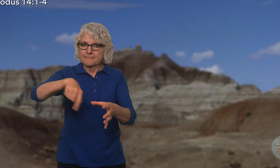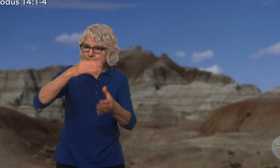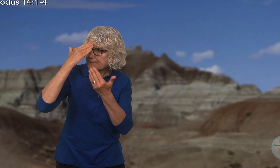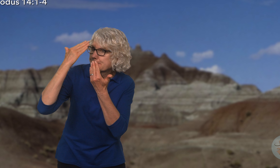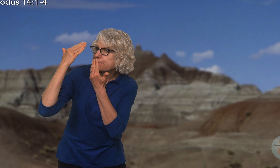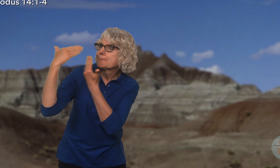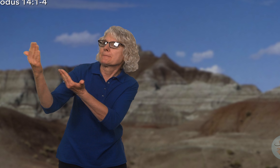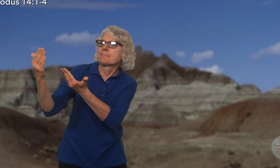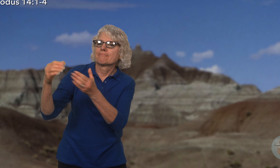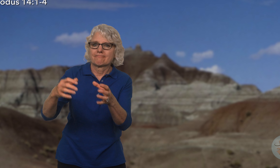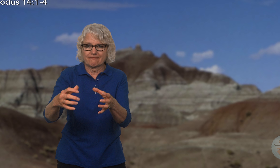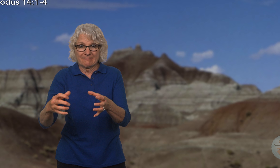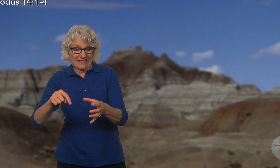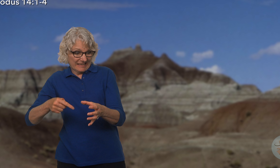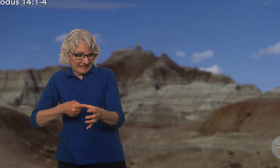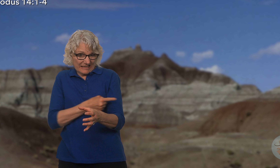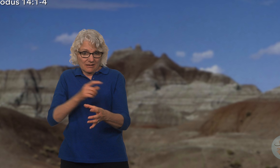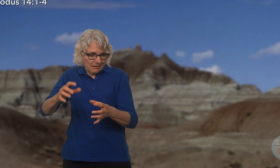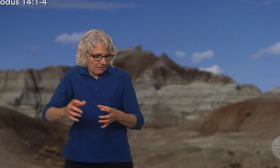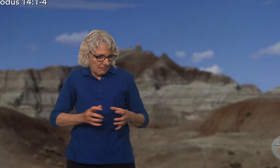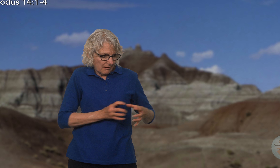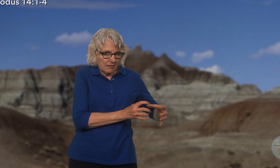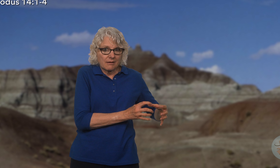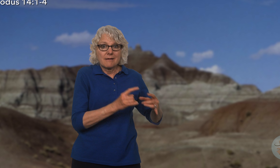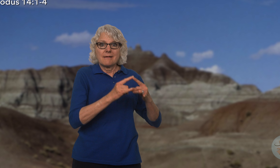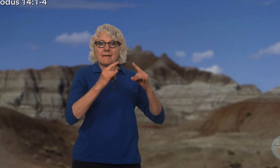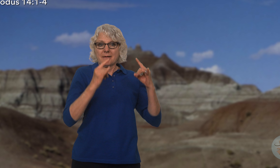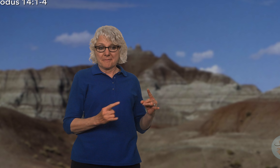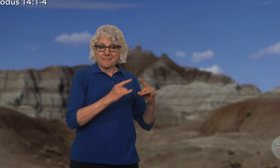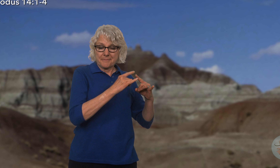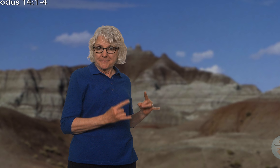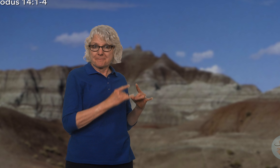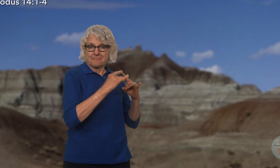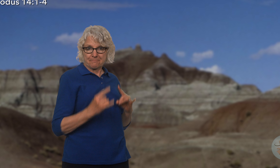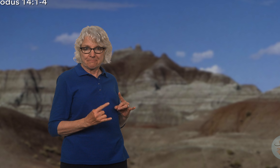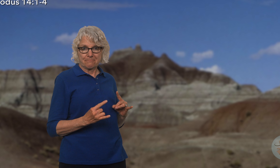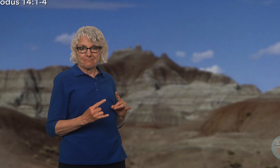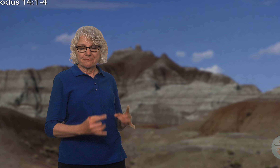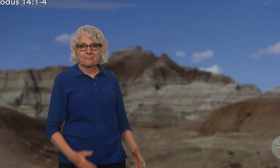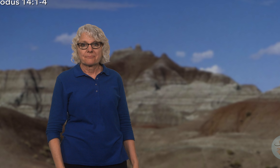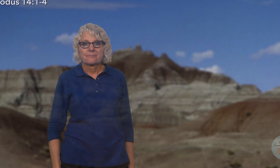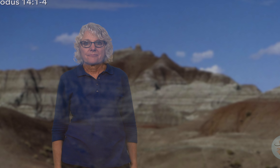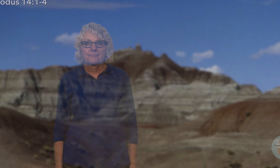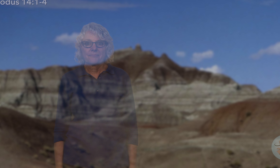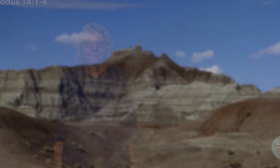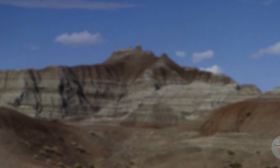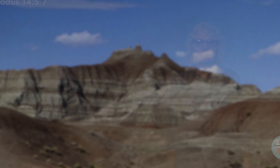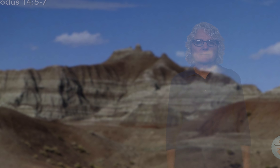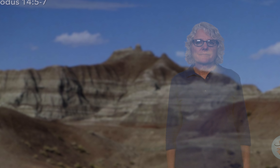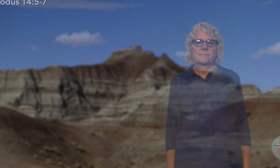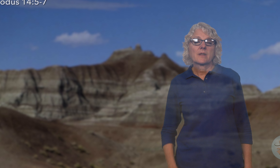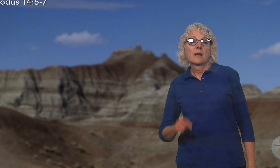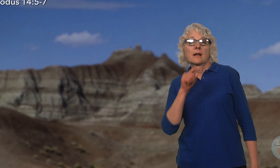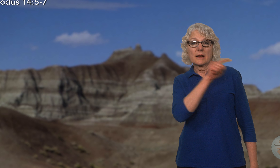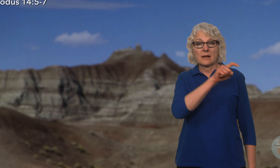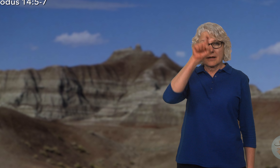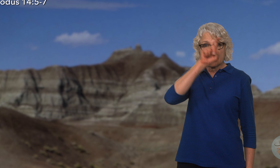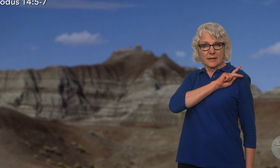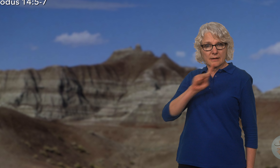So this is what the Israelites did.